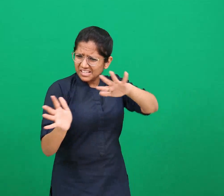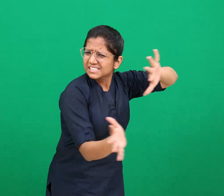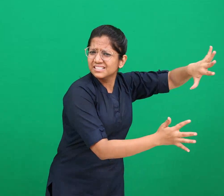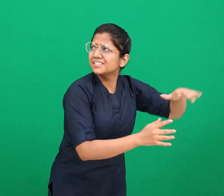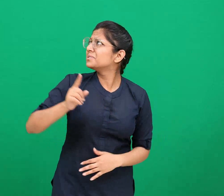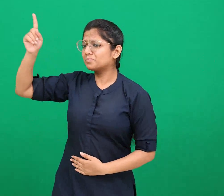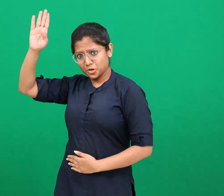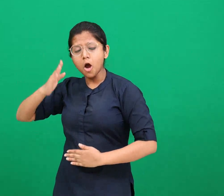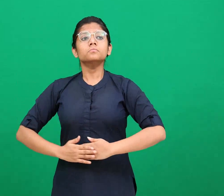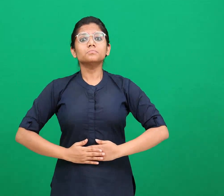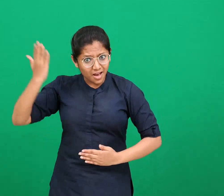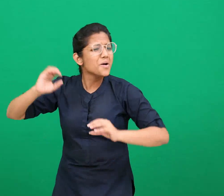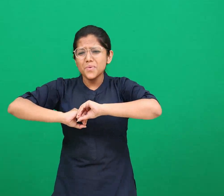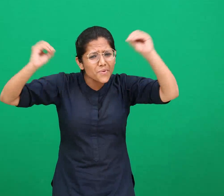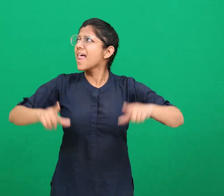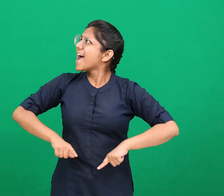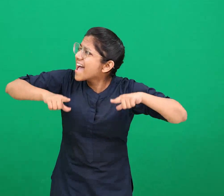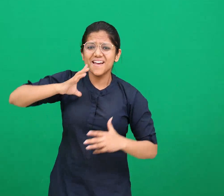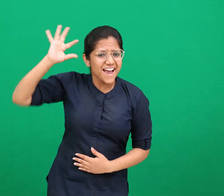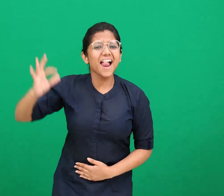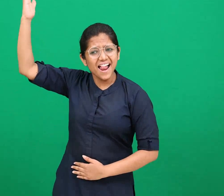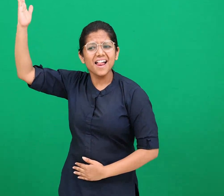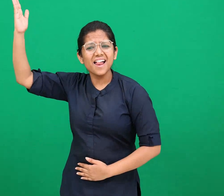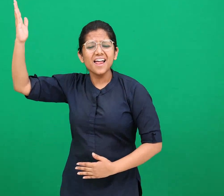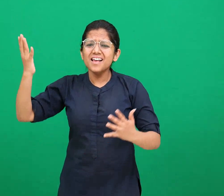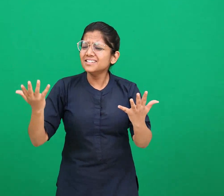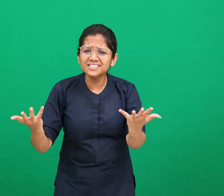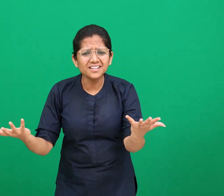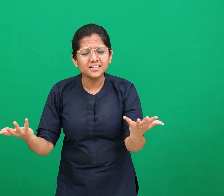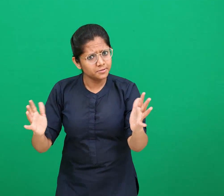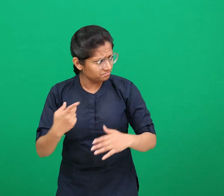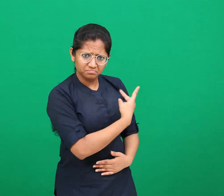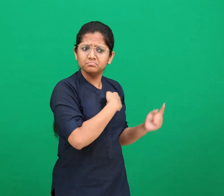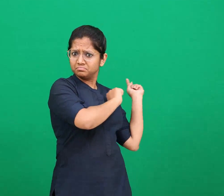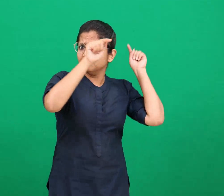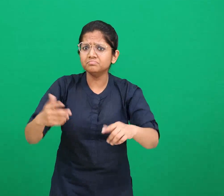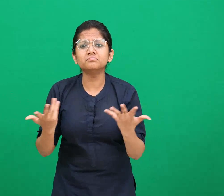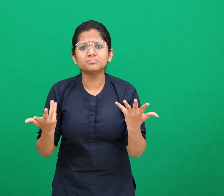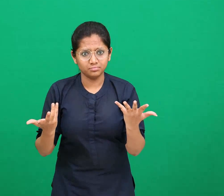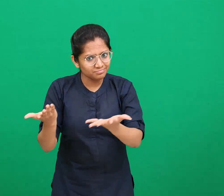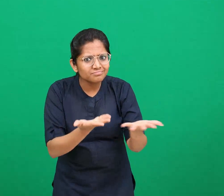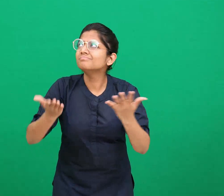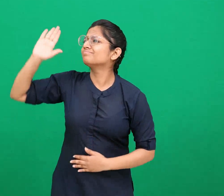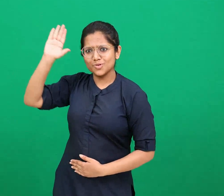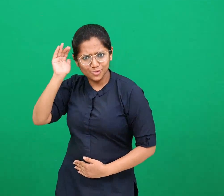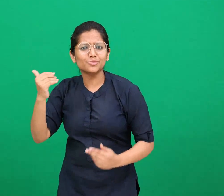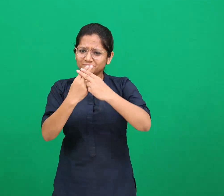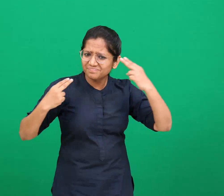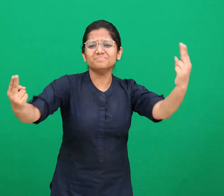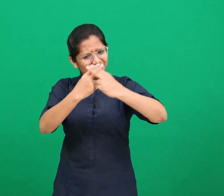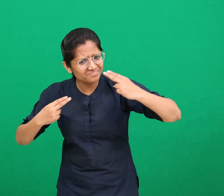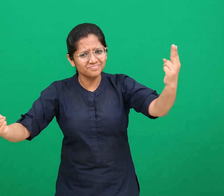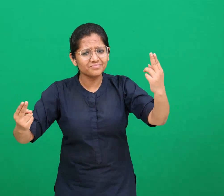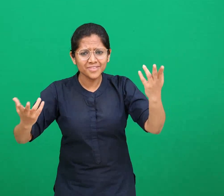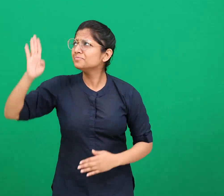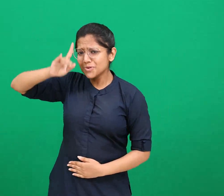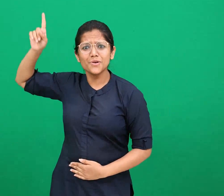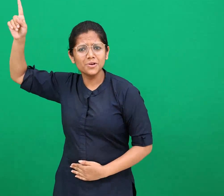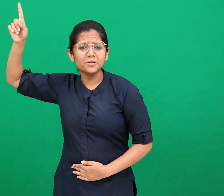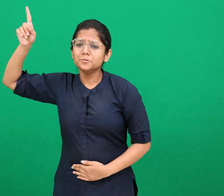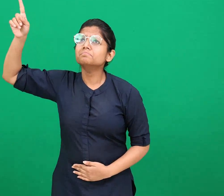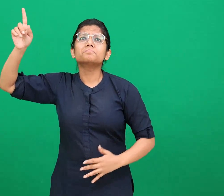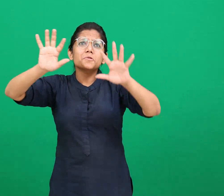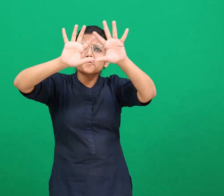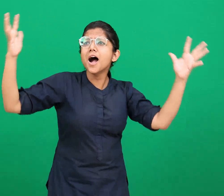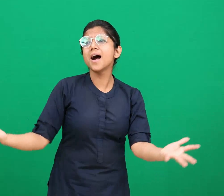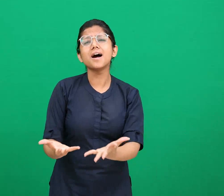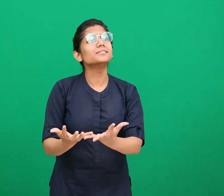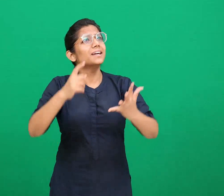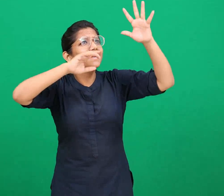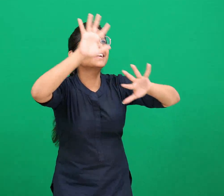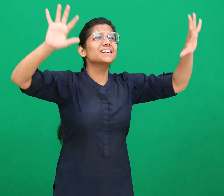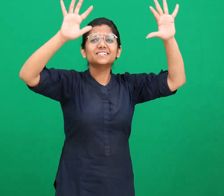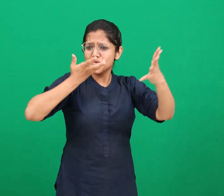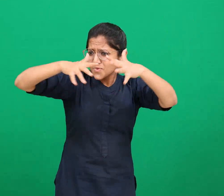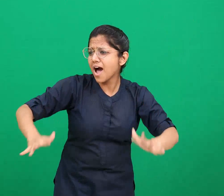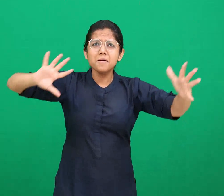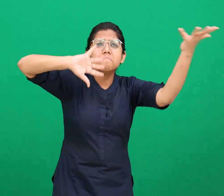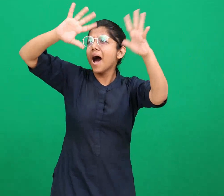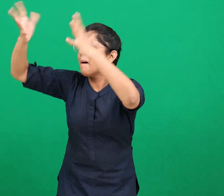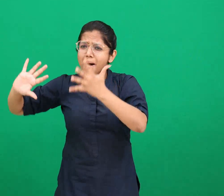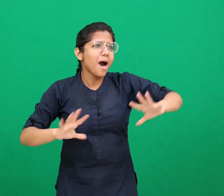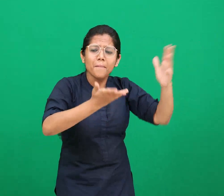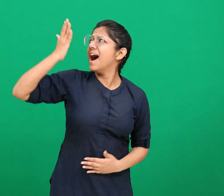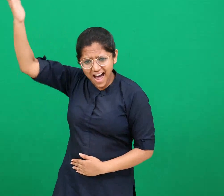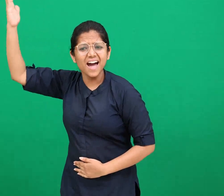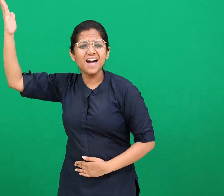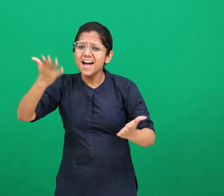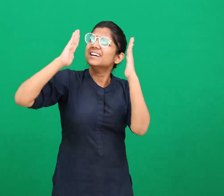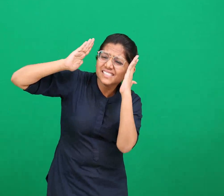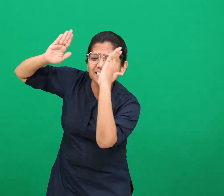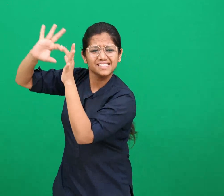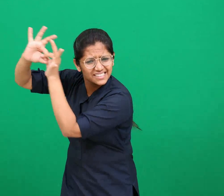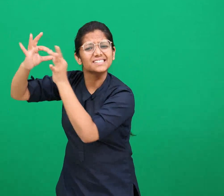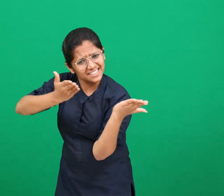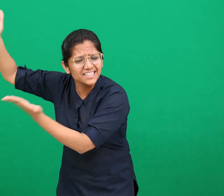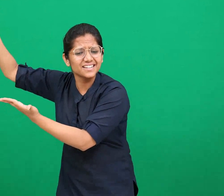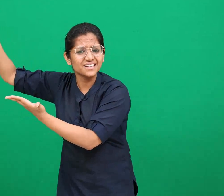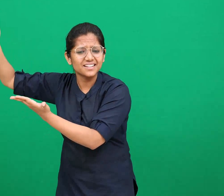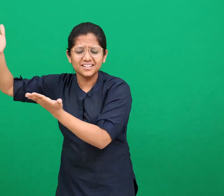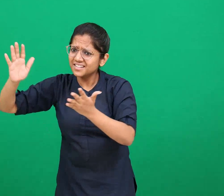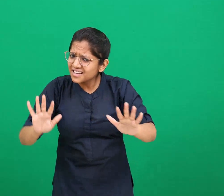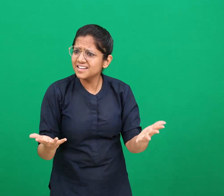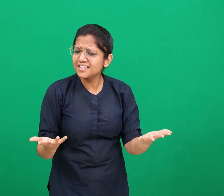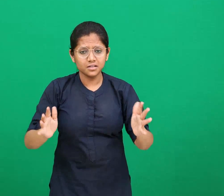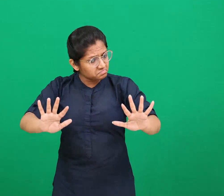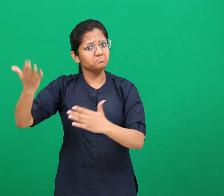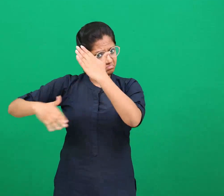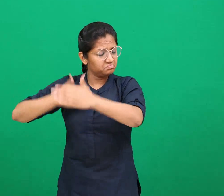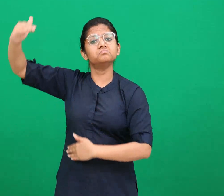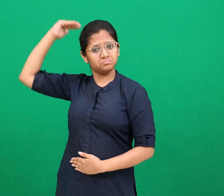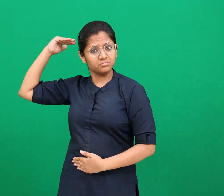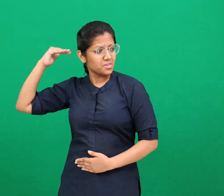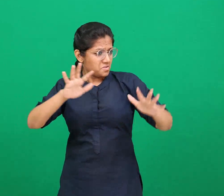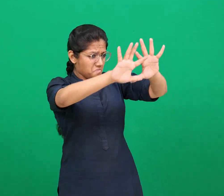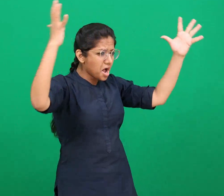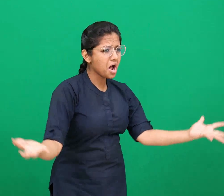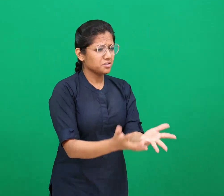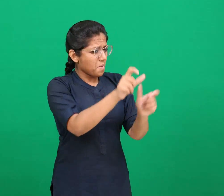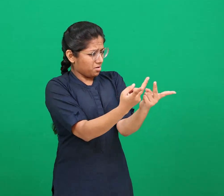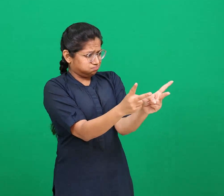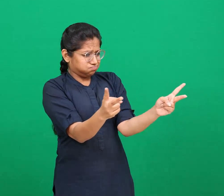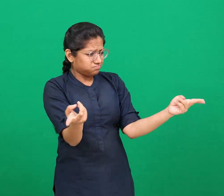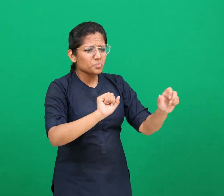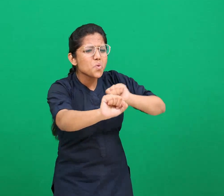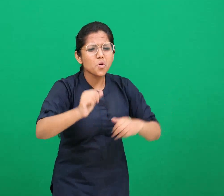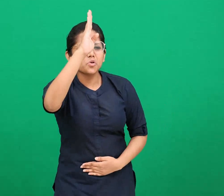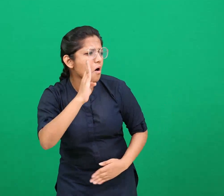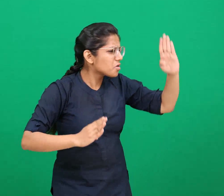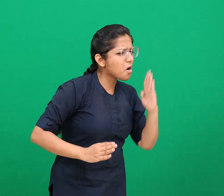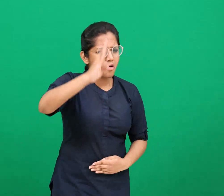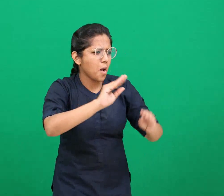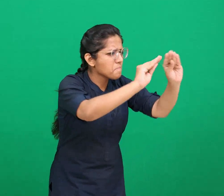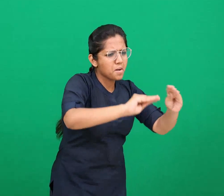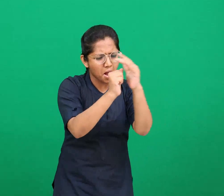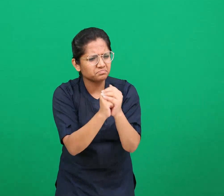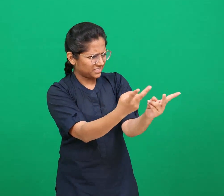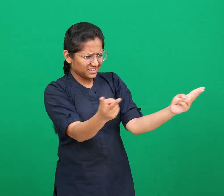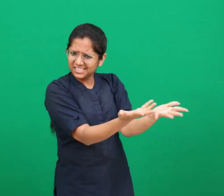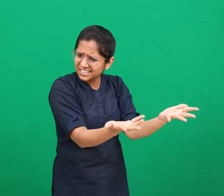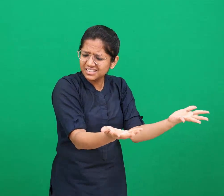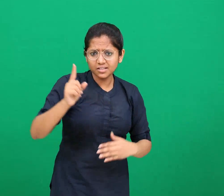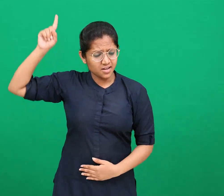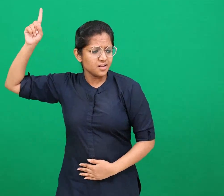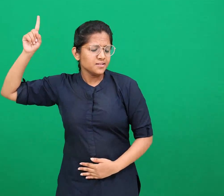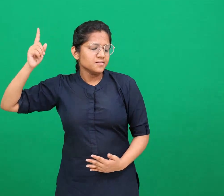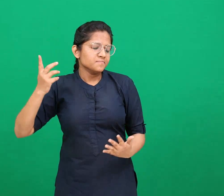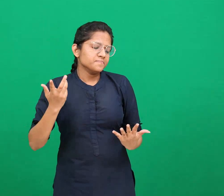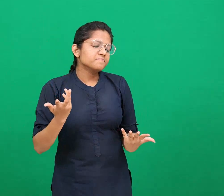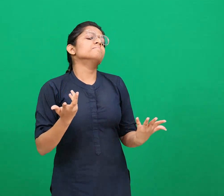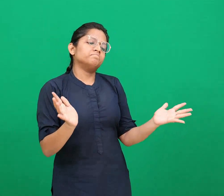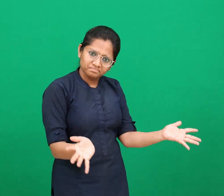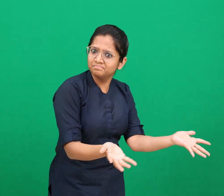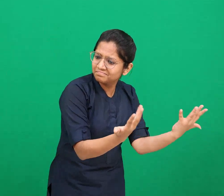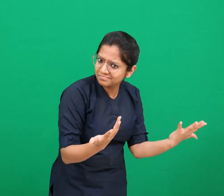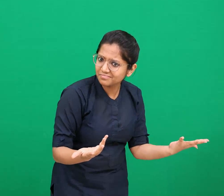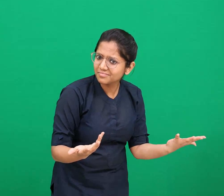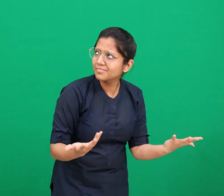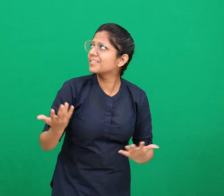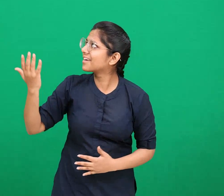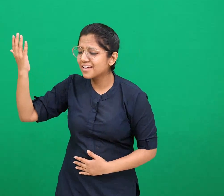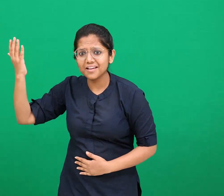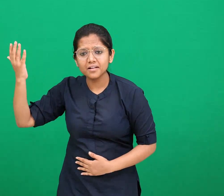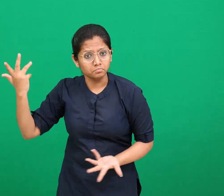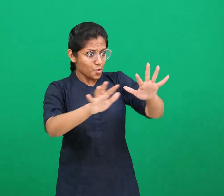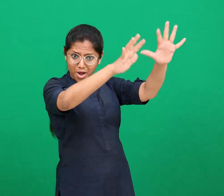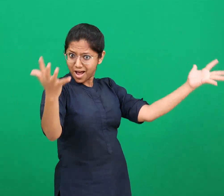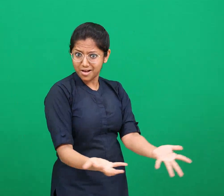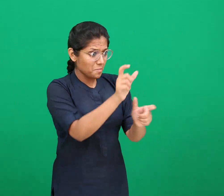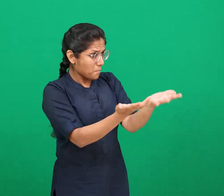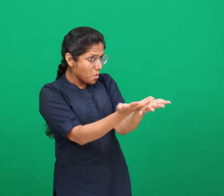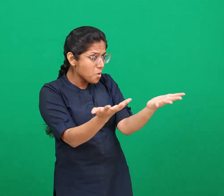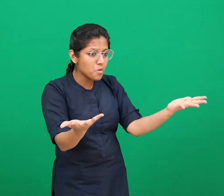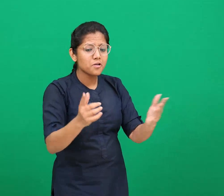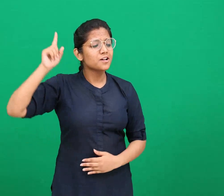We are bringing you good news that you should turn from these worthless things to the living God, who made heaven and earth and sea and everything in them.